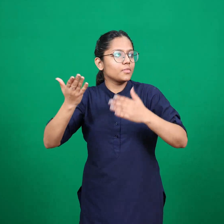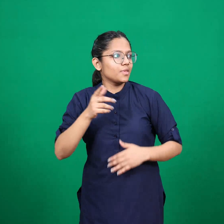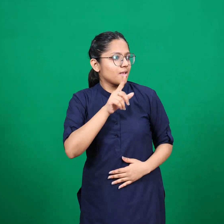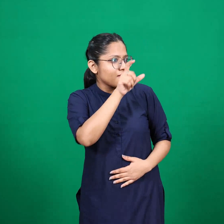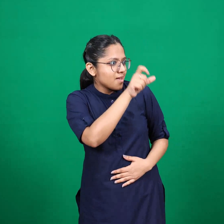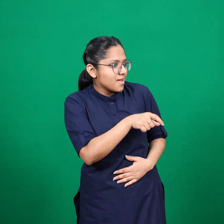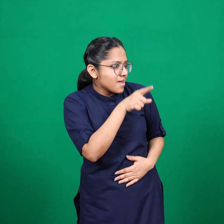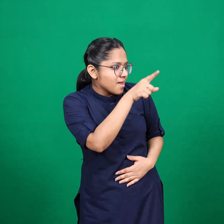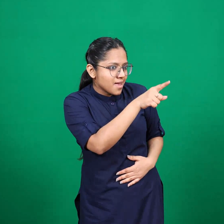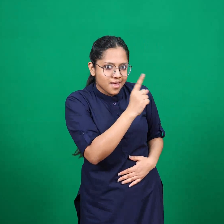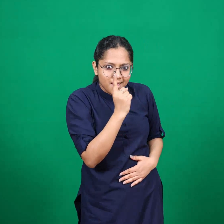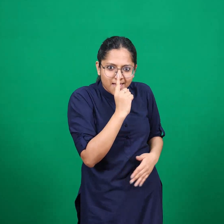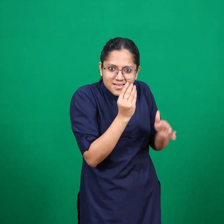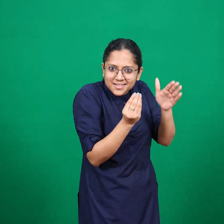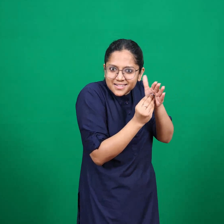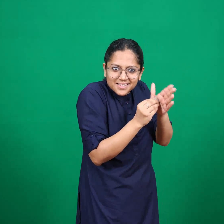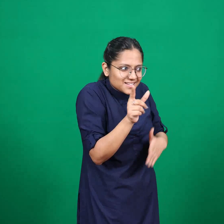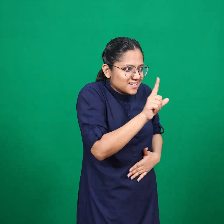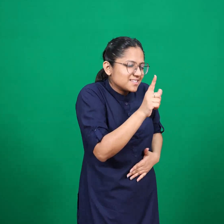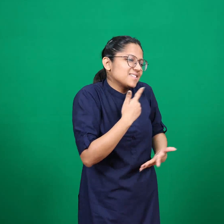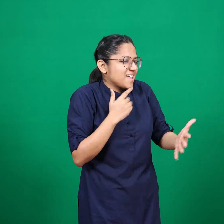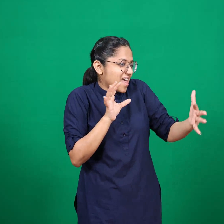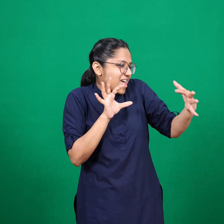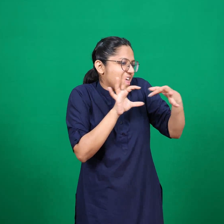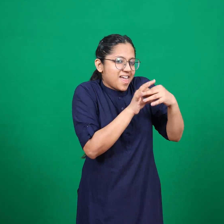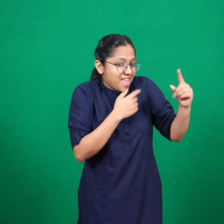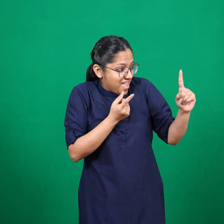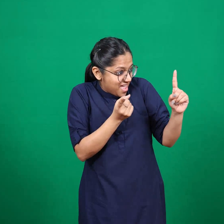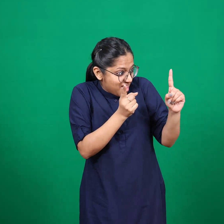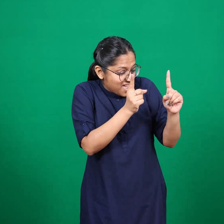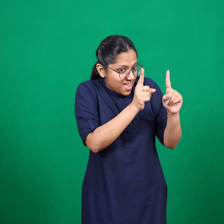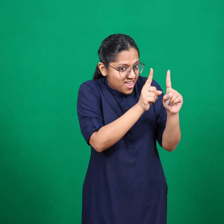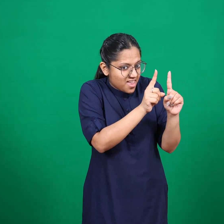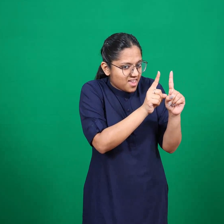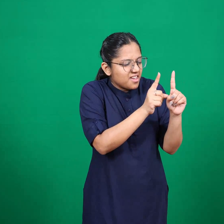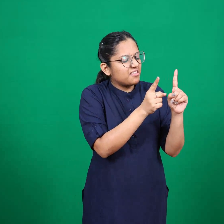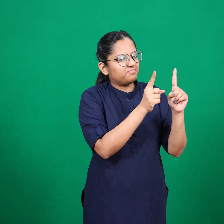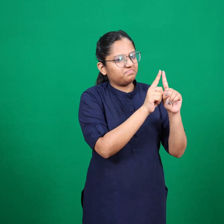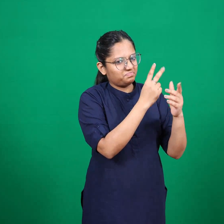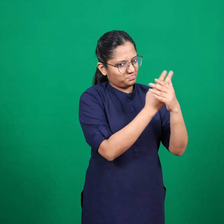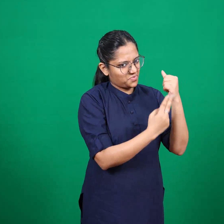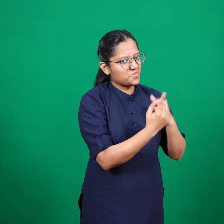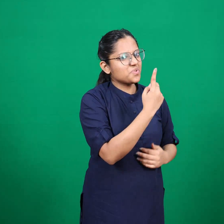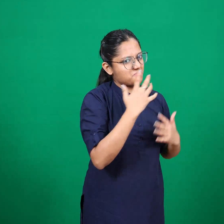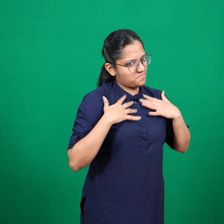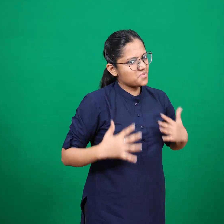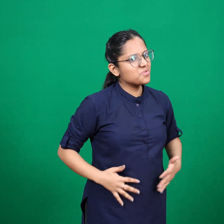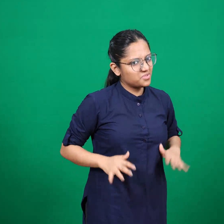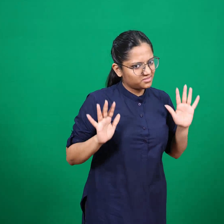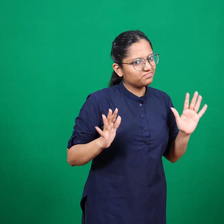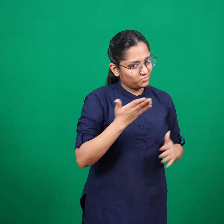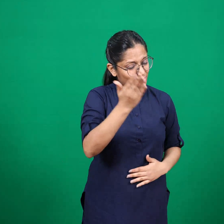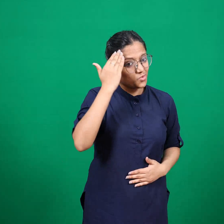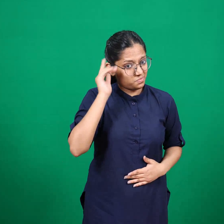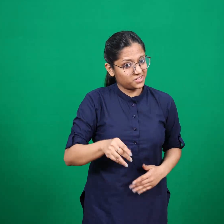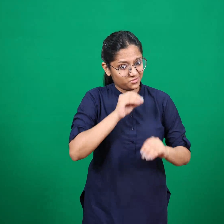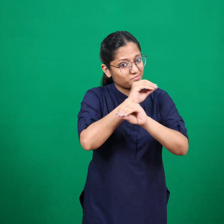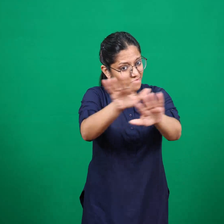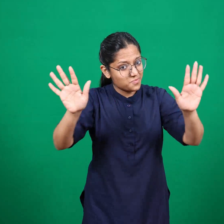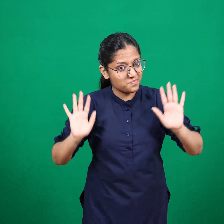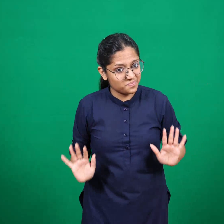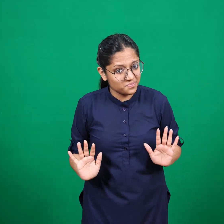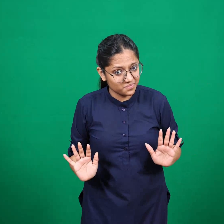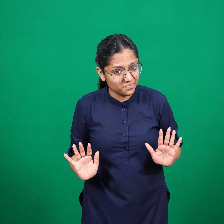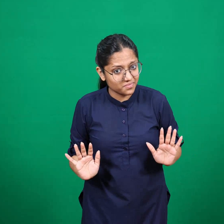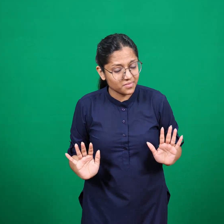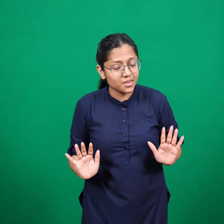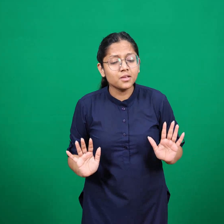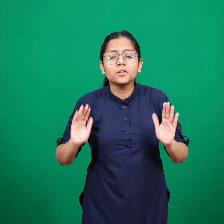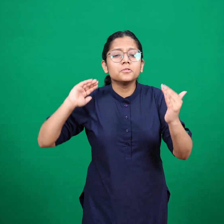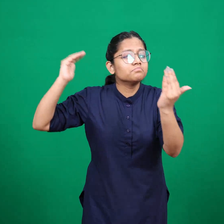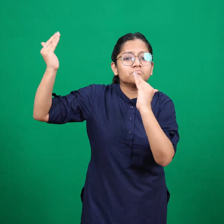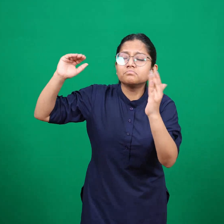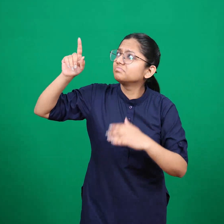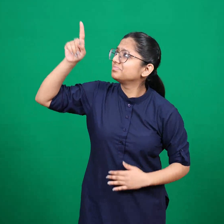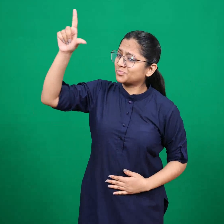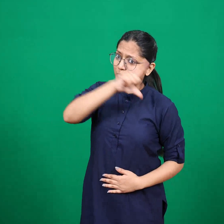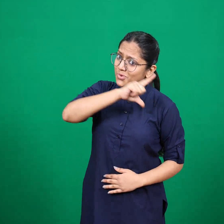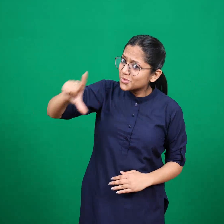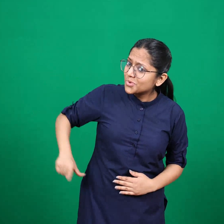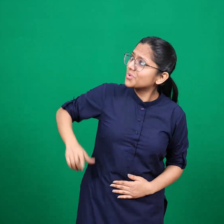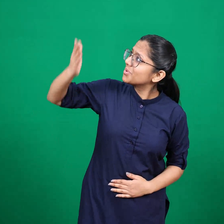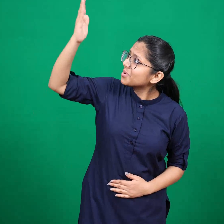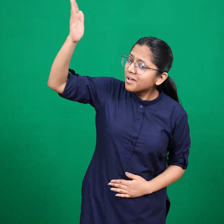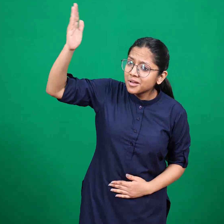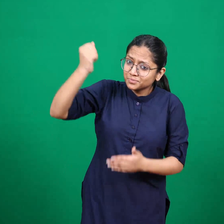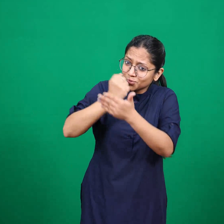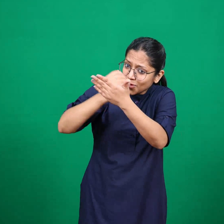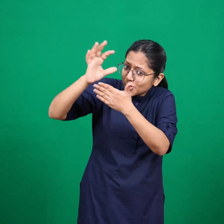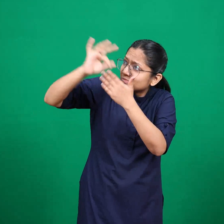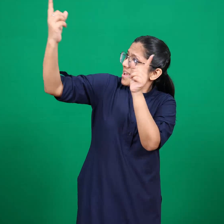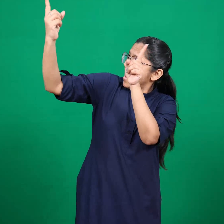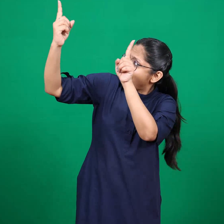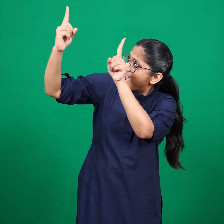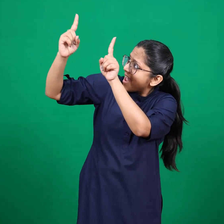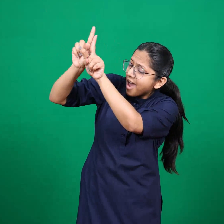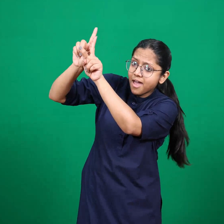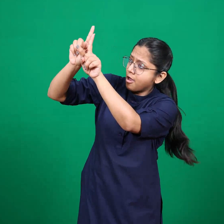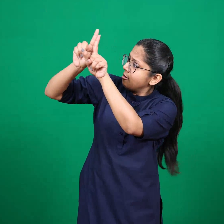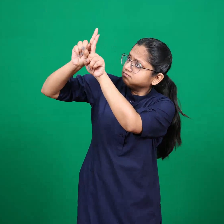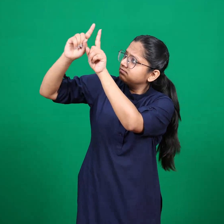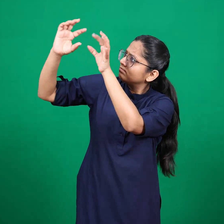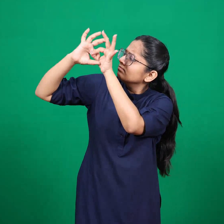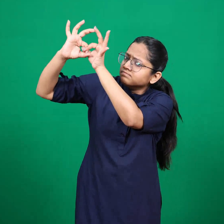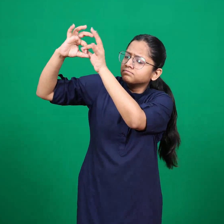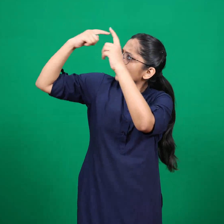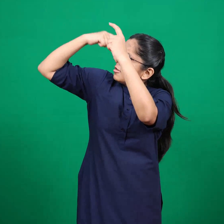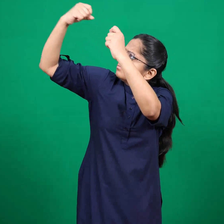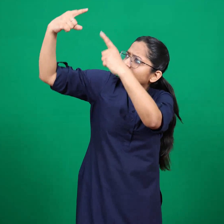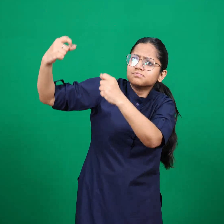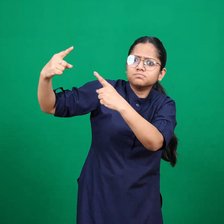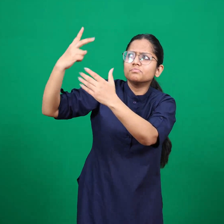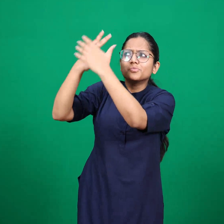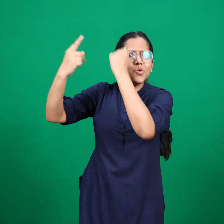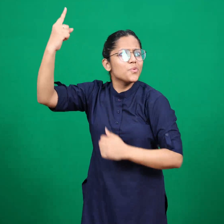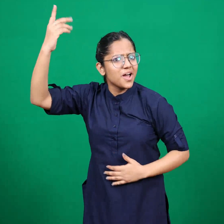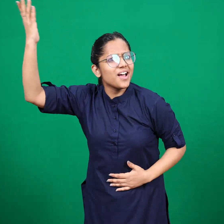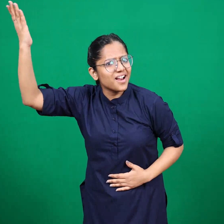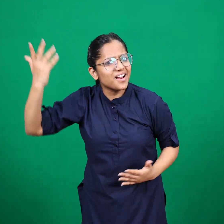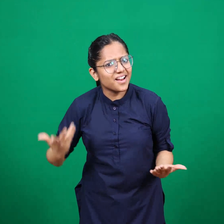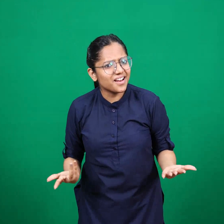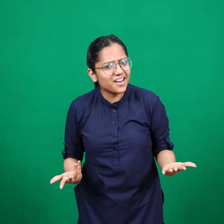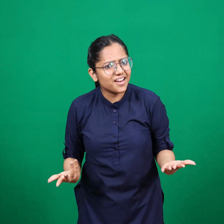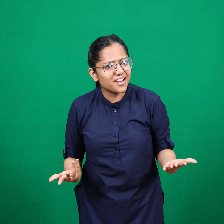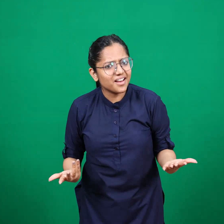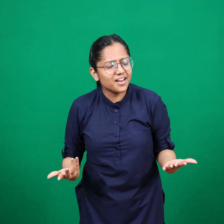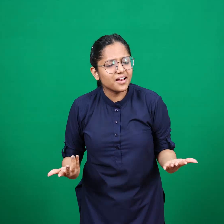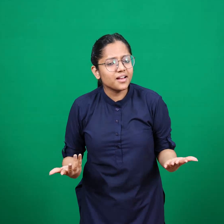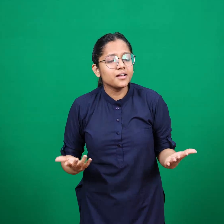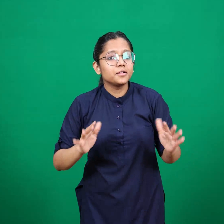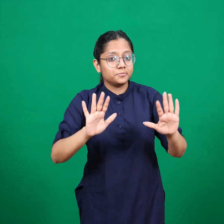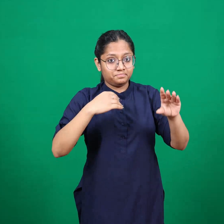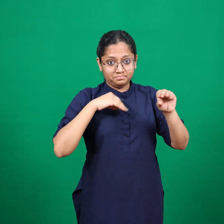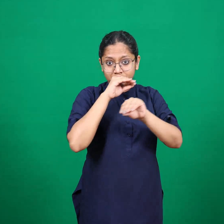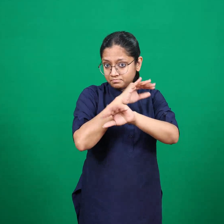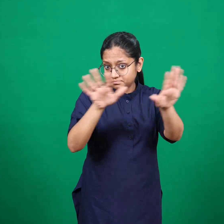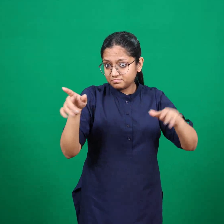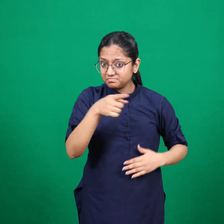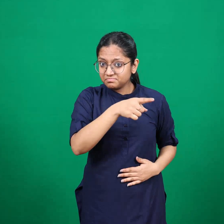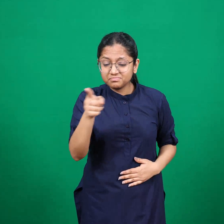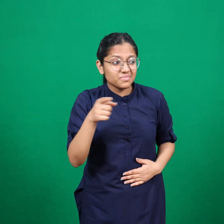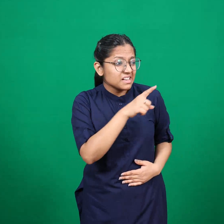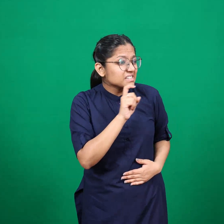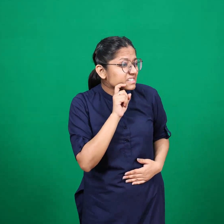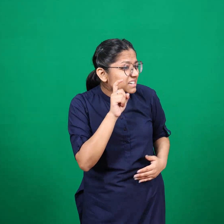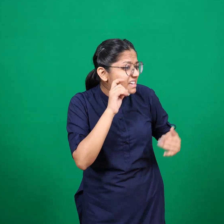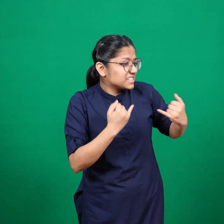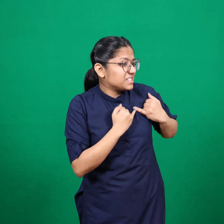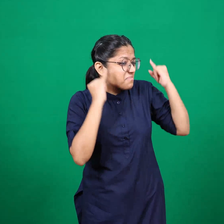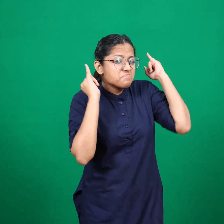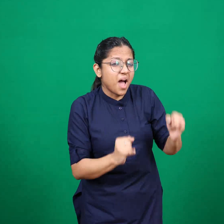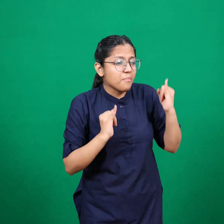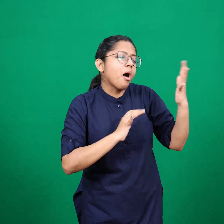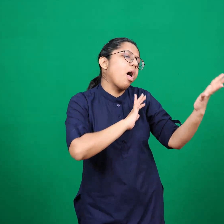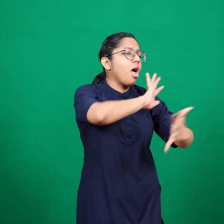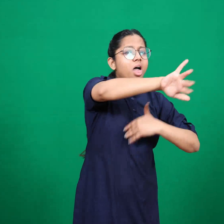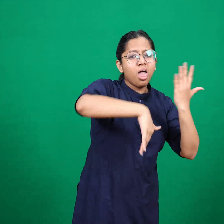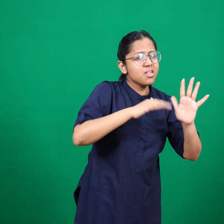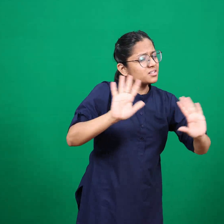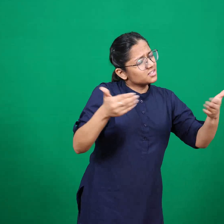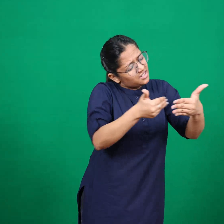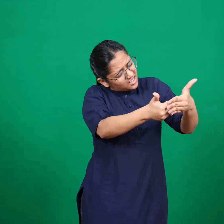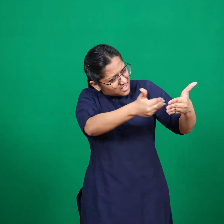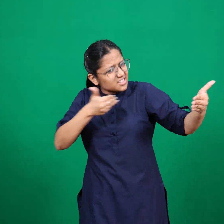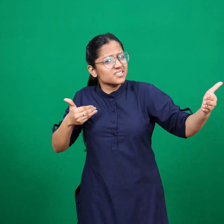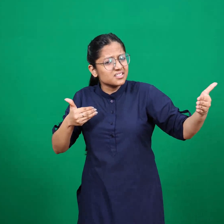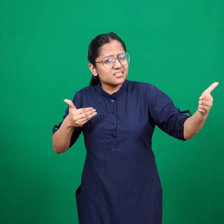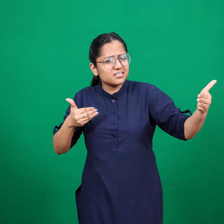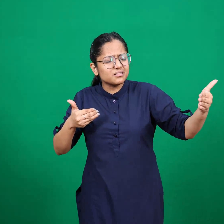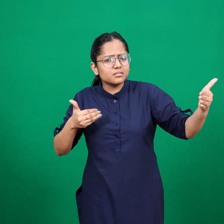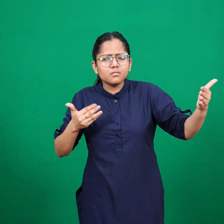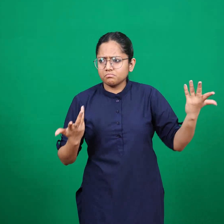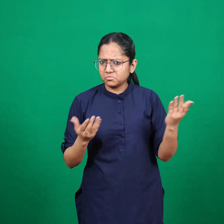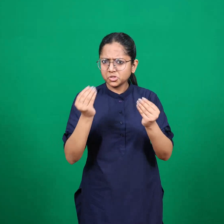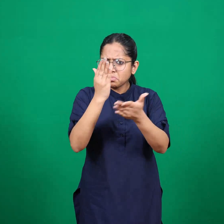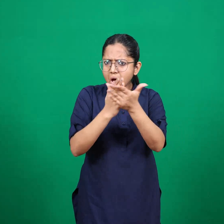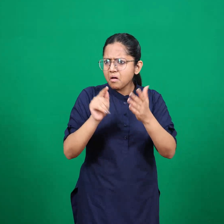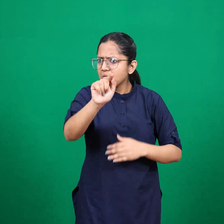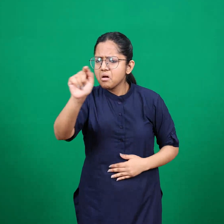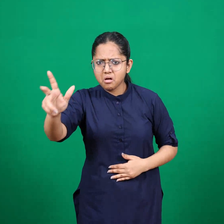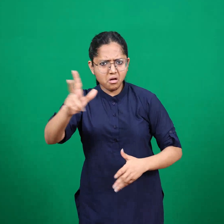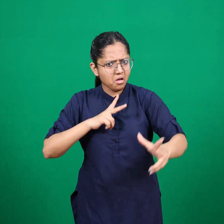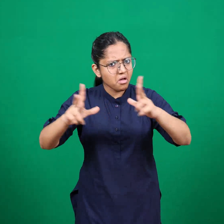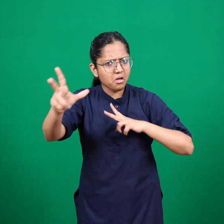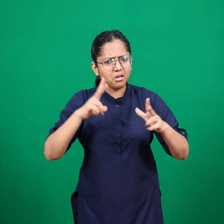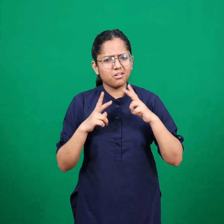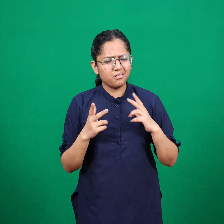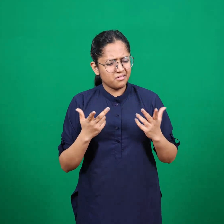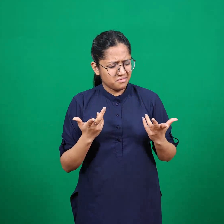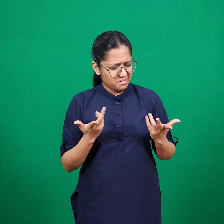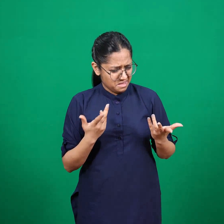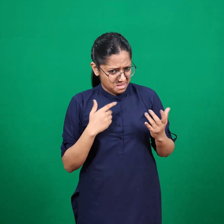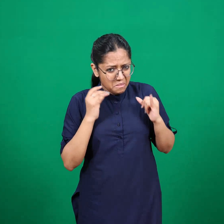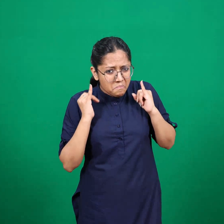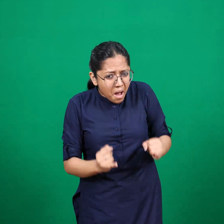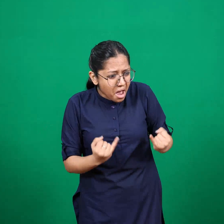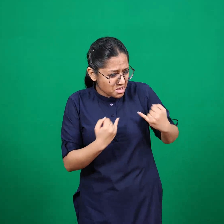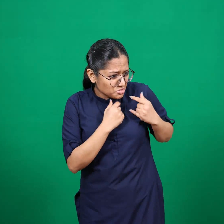For it is said, "The two will become one flesh." But he who unites himself with the Lord is one with Him in spirit.